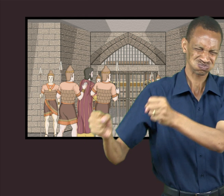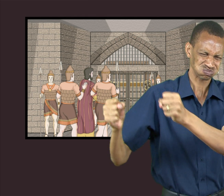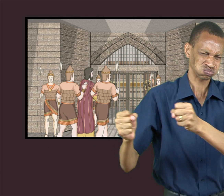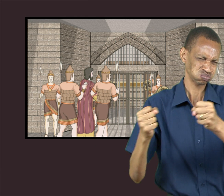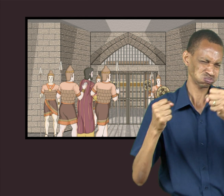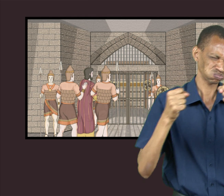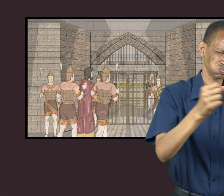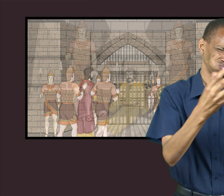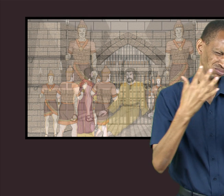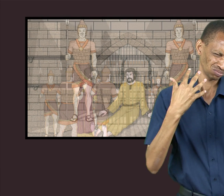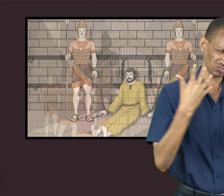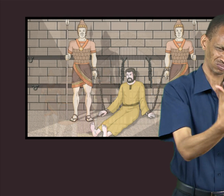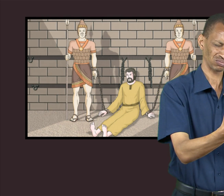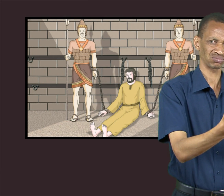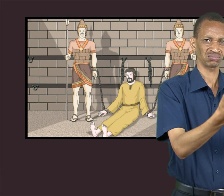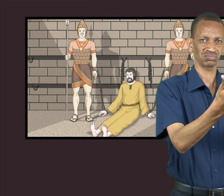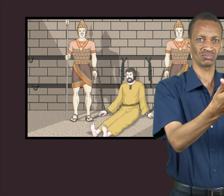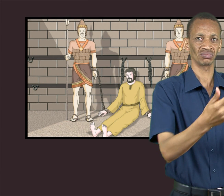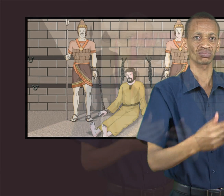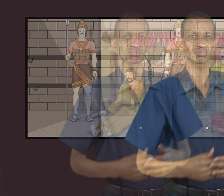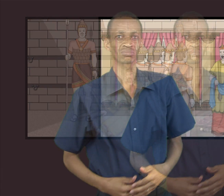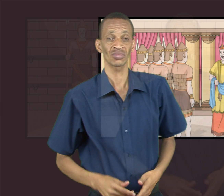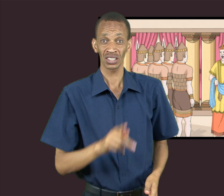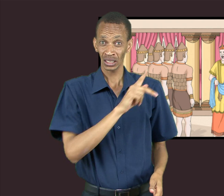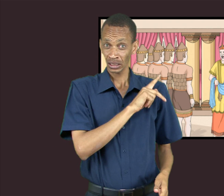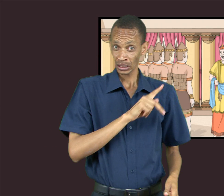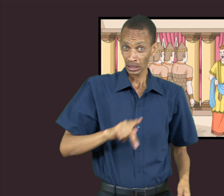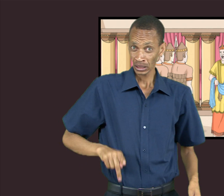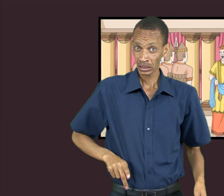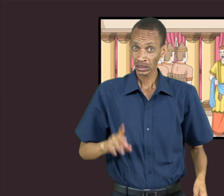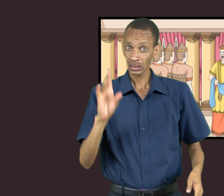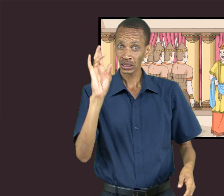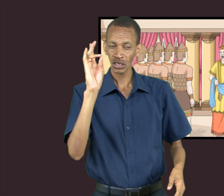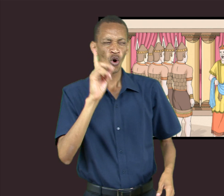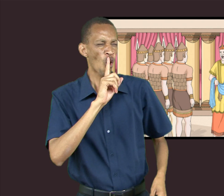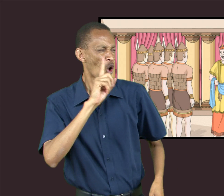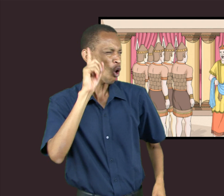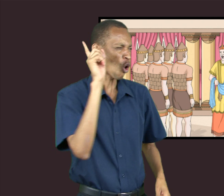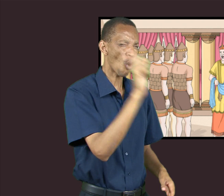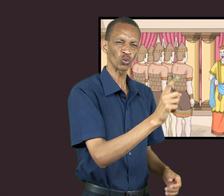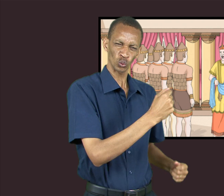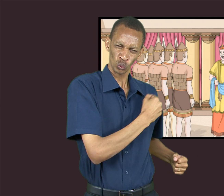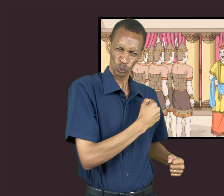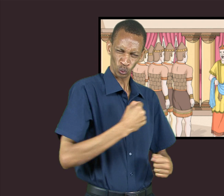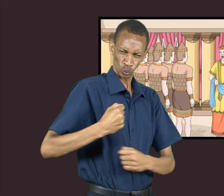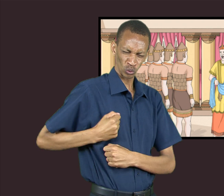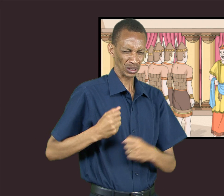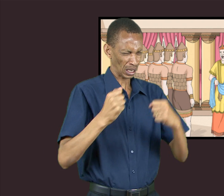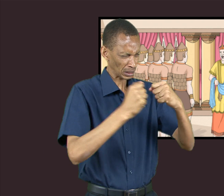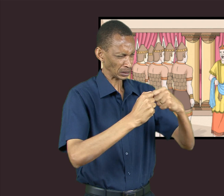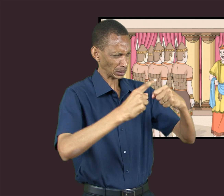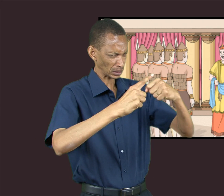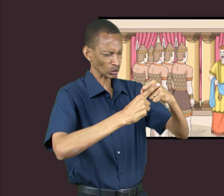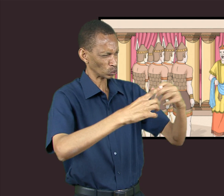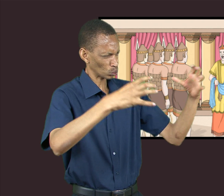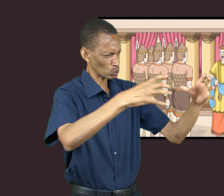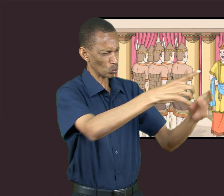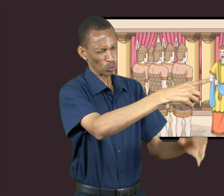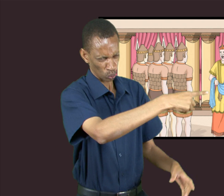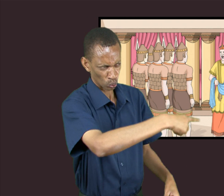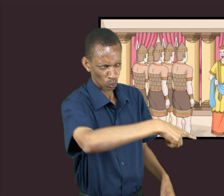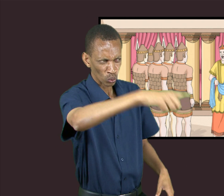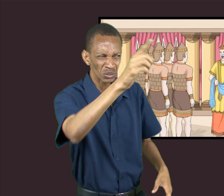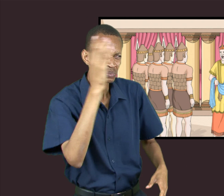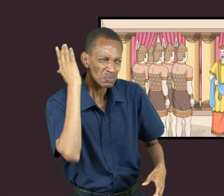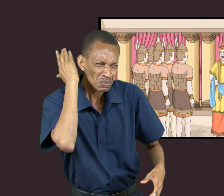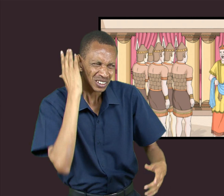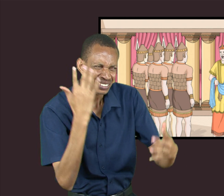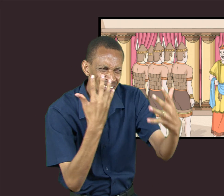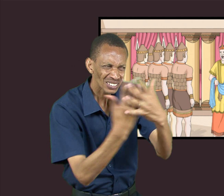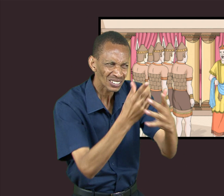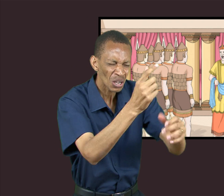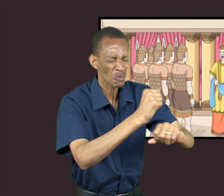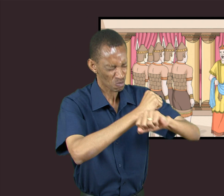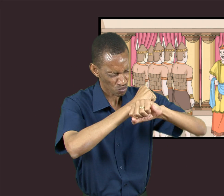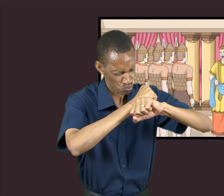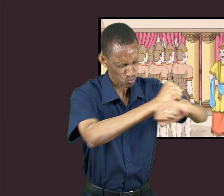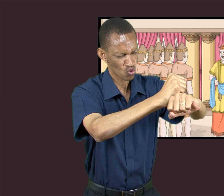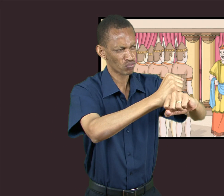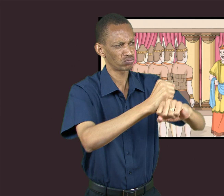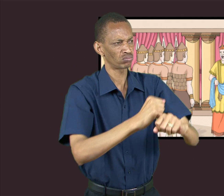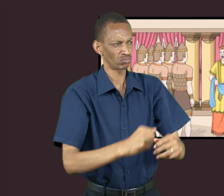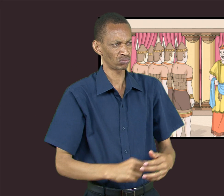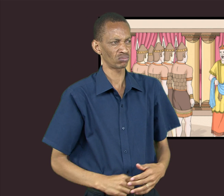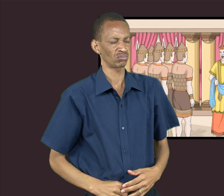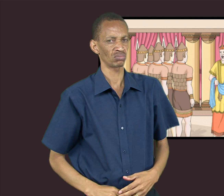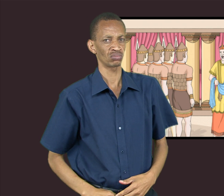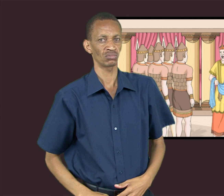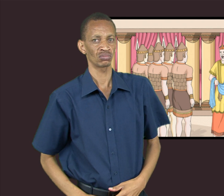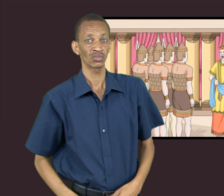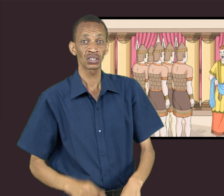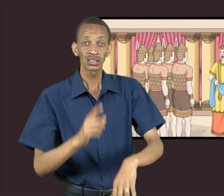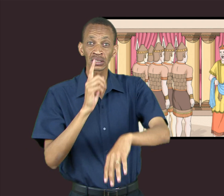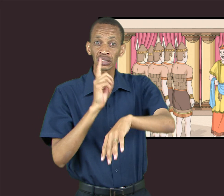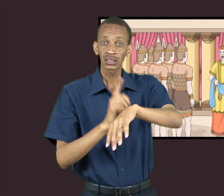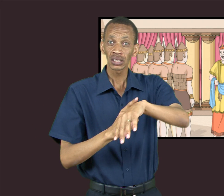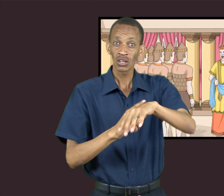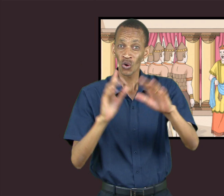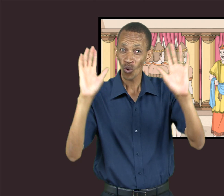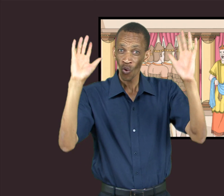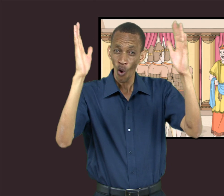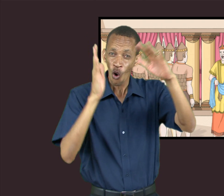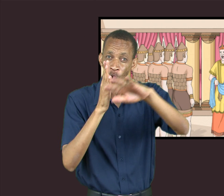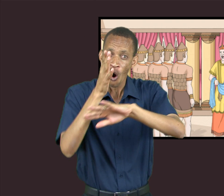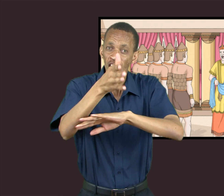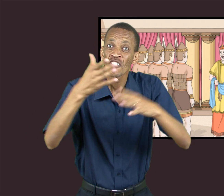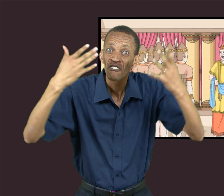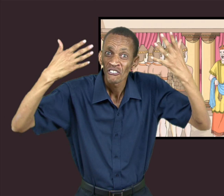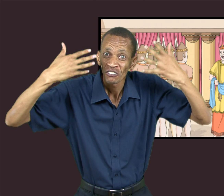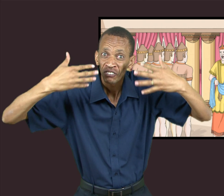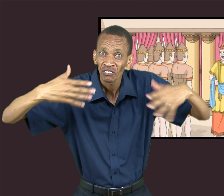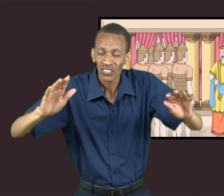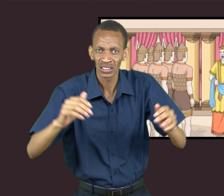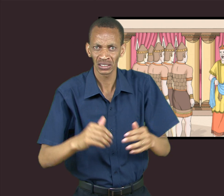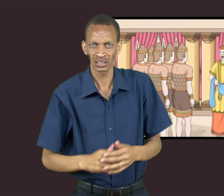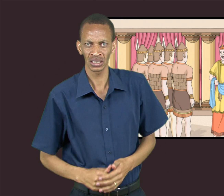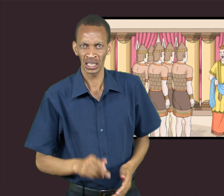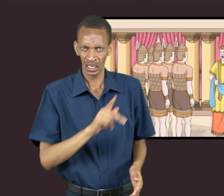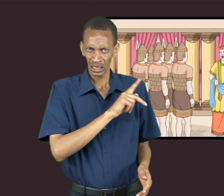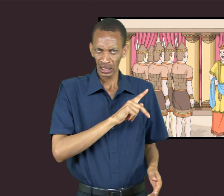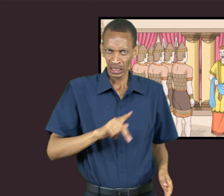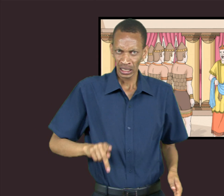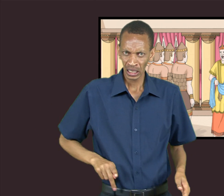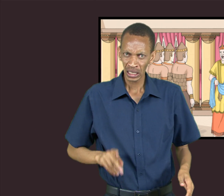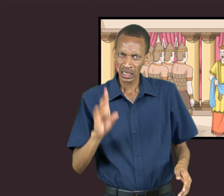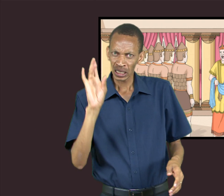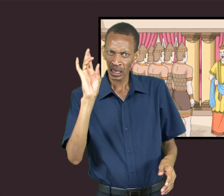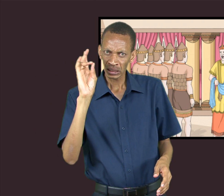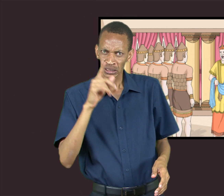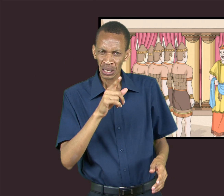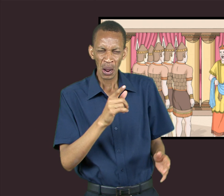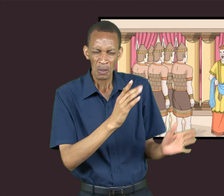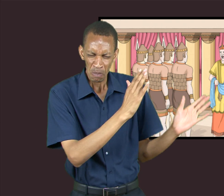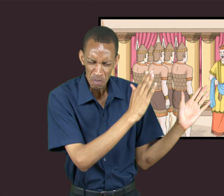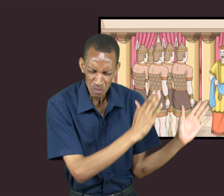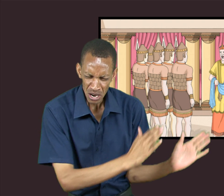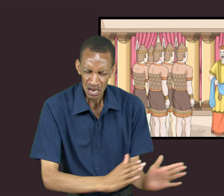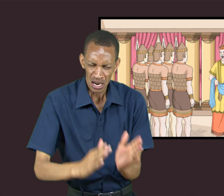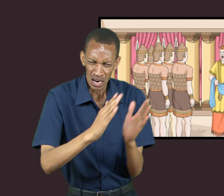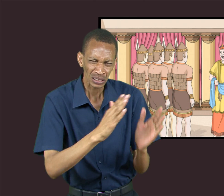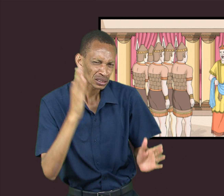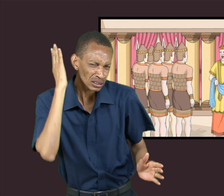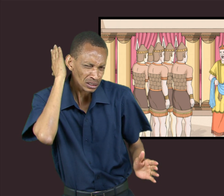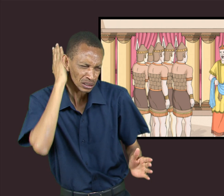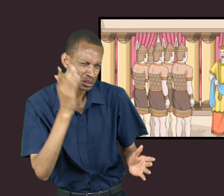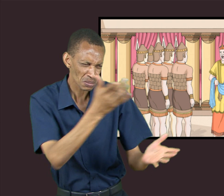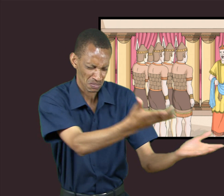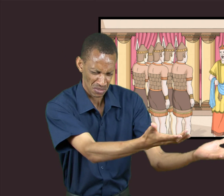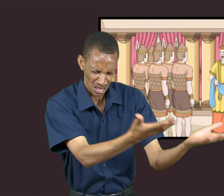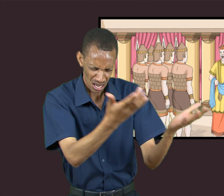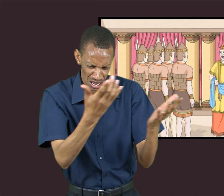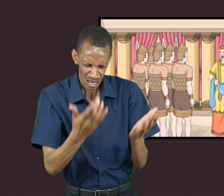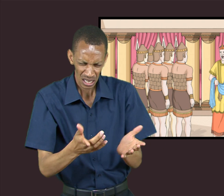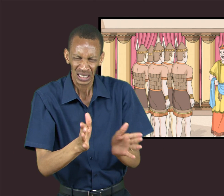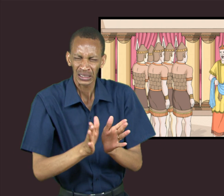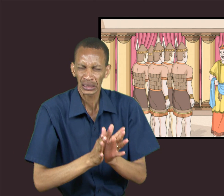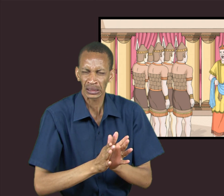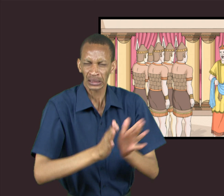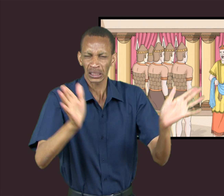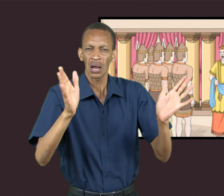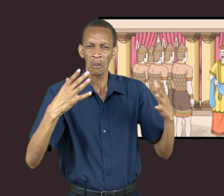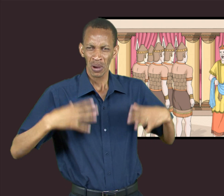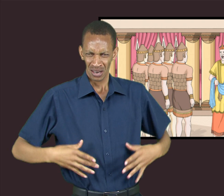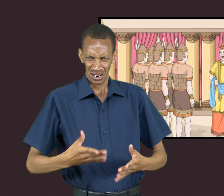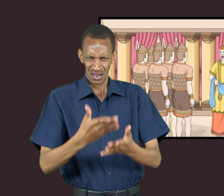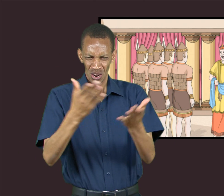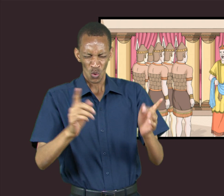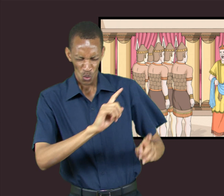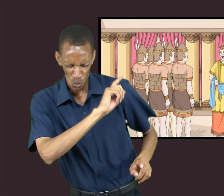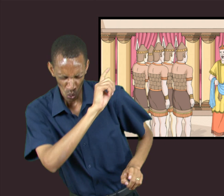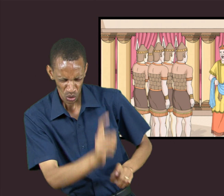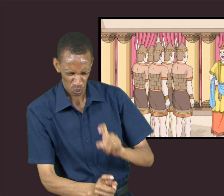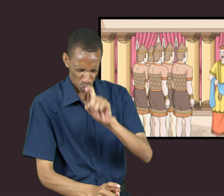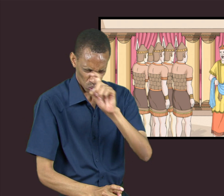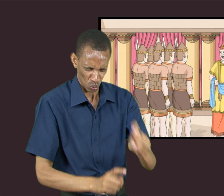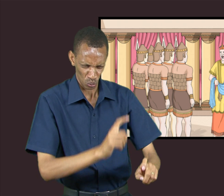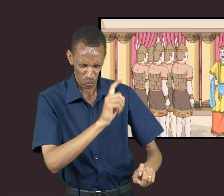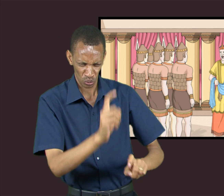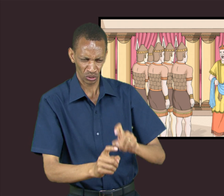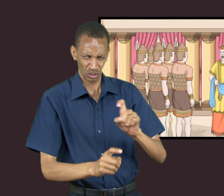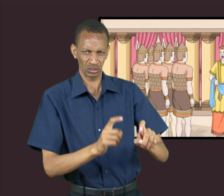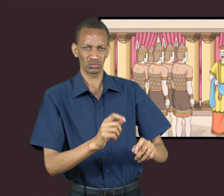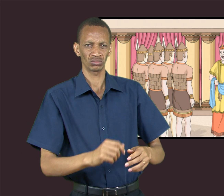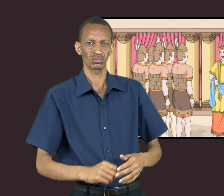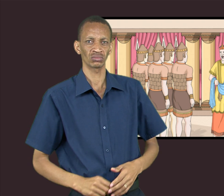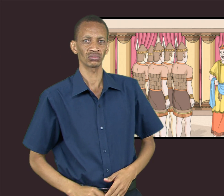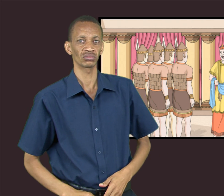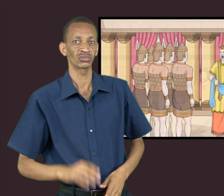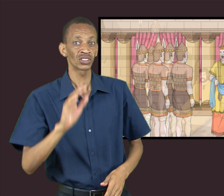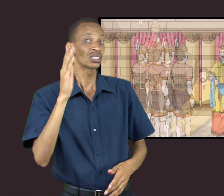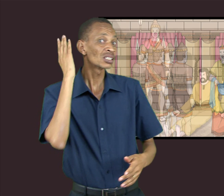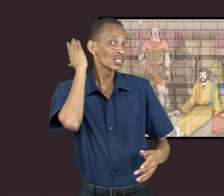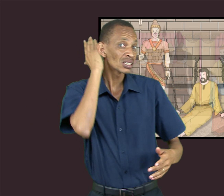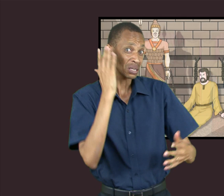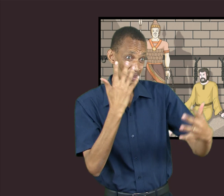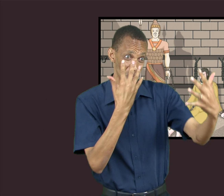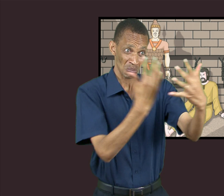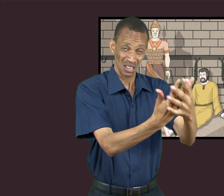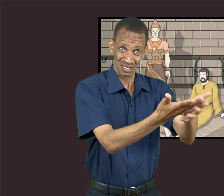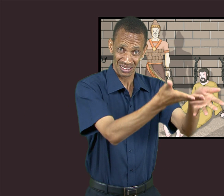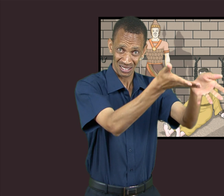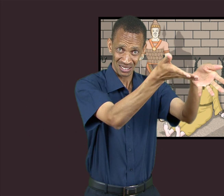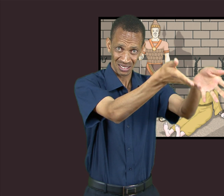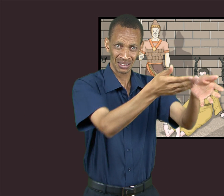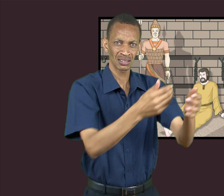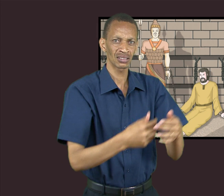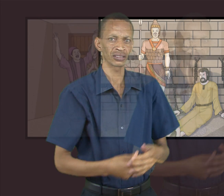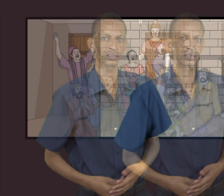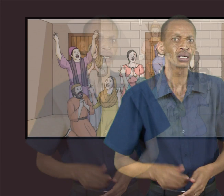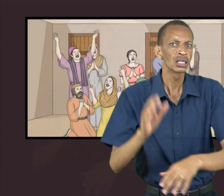Herod intended to bring him out to the people after the Passover.